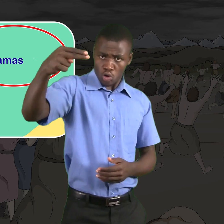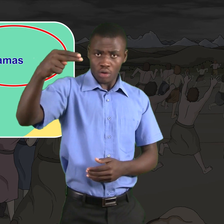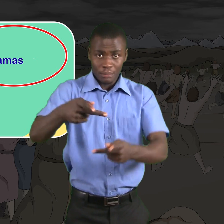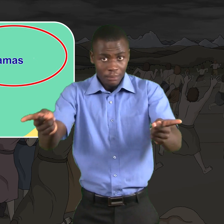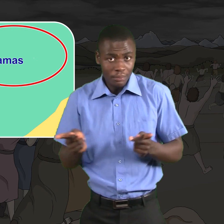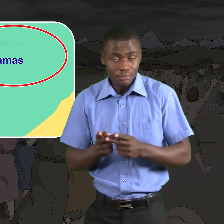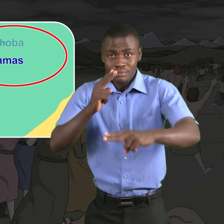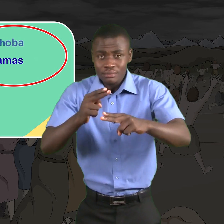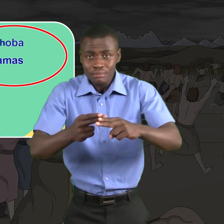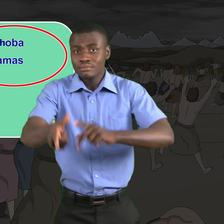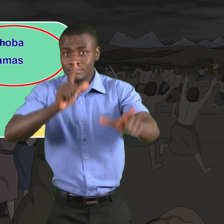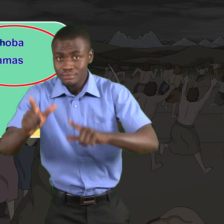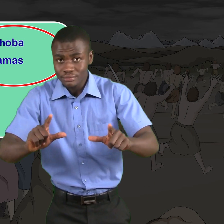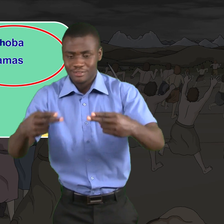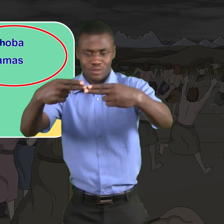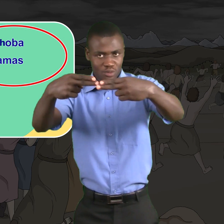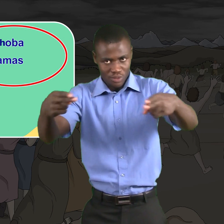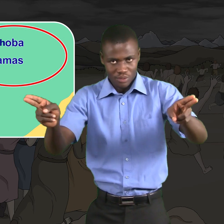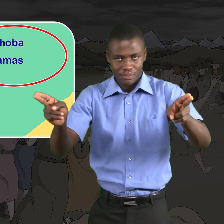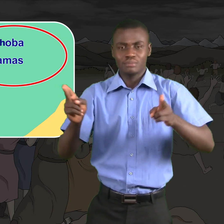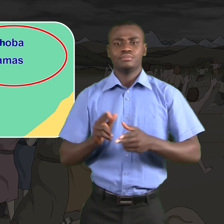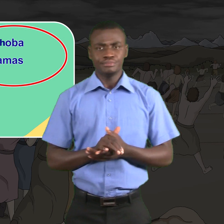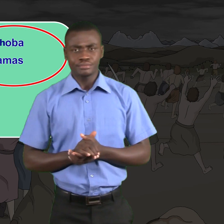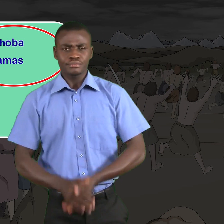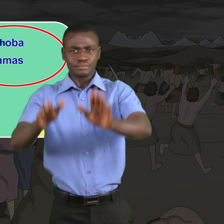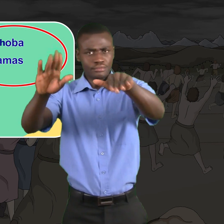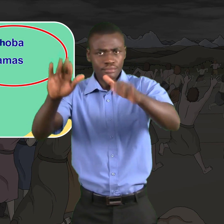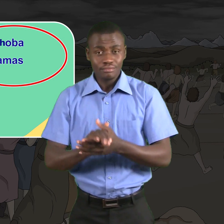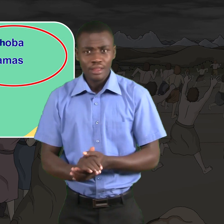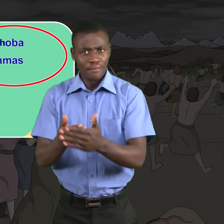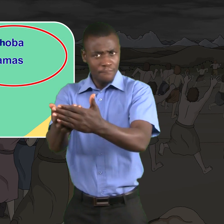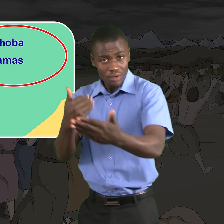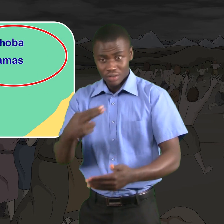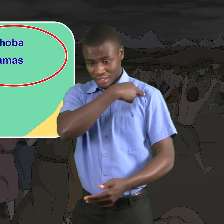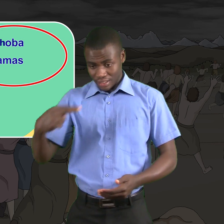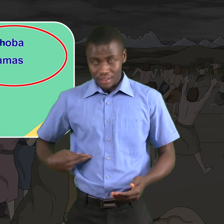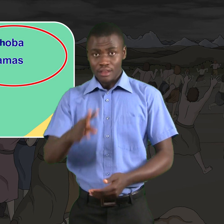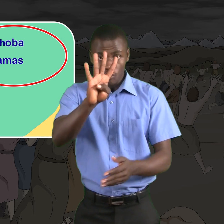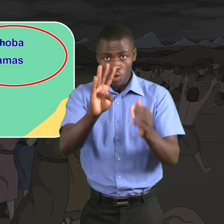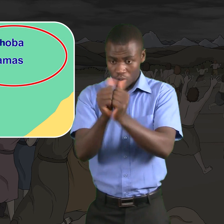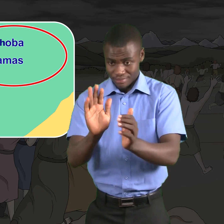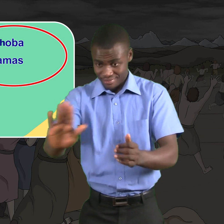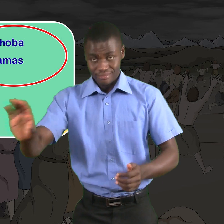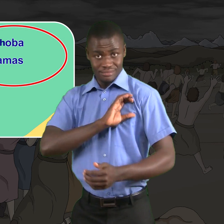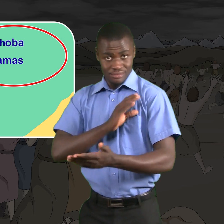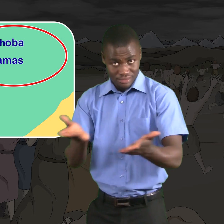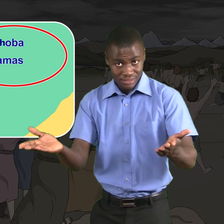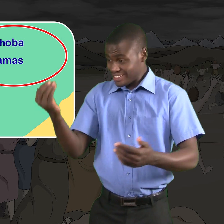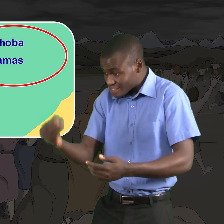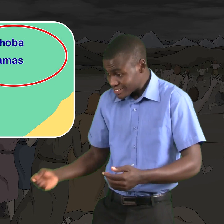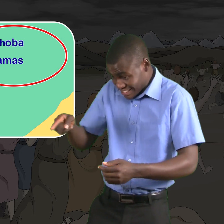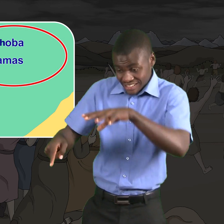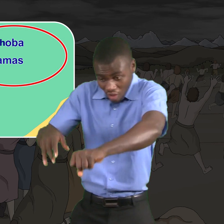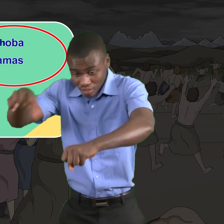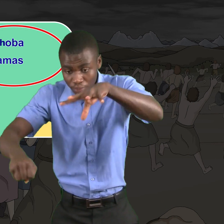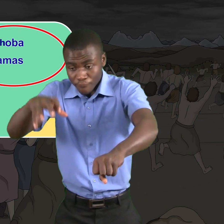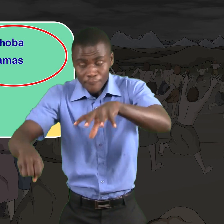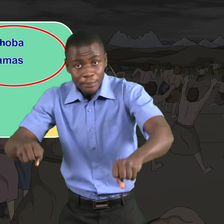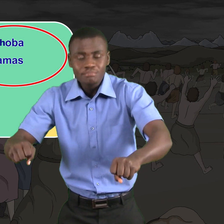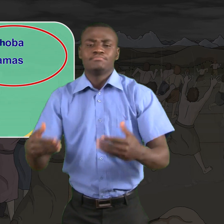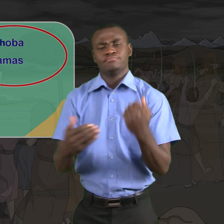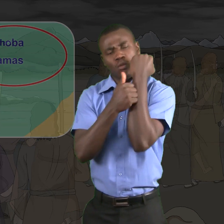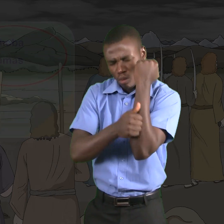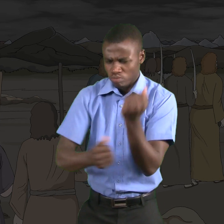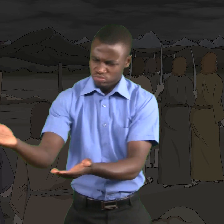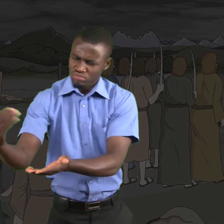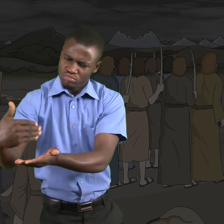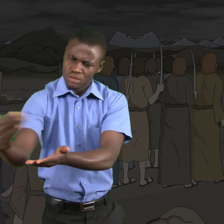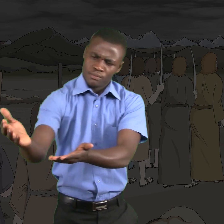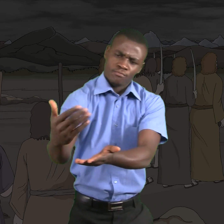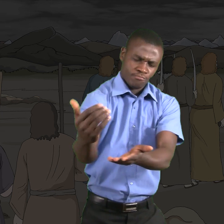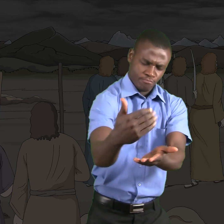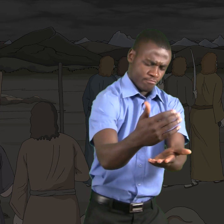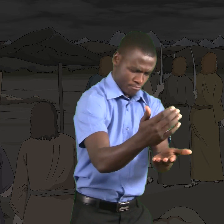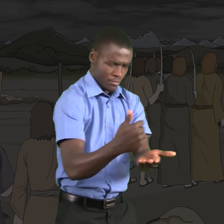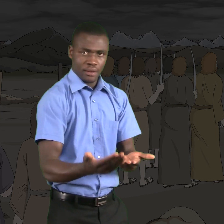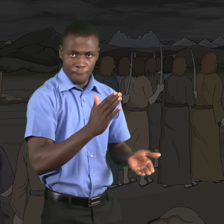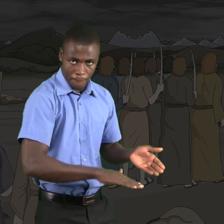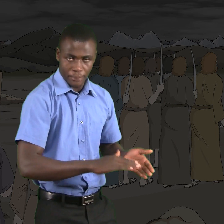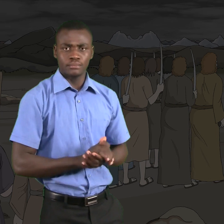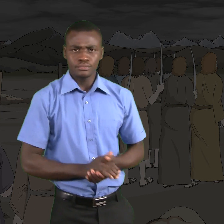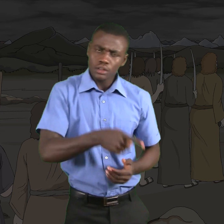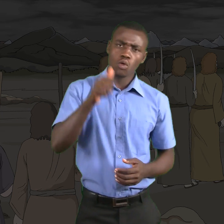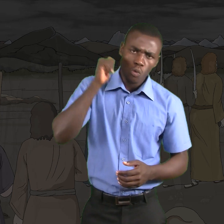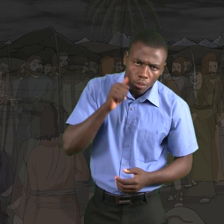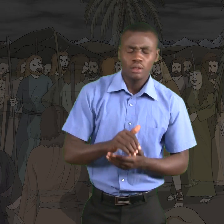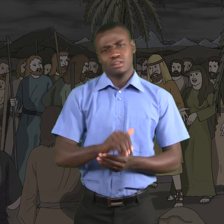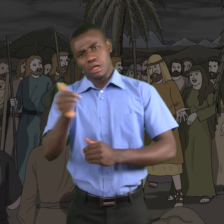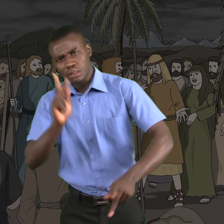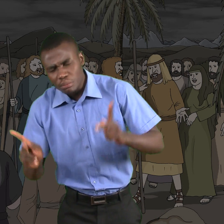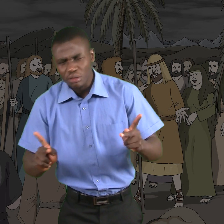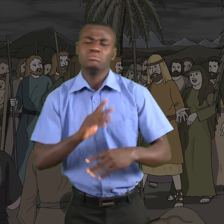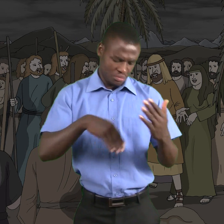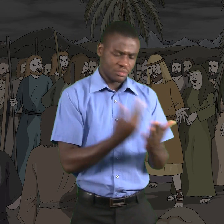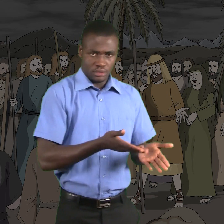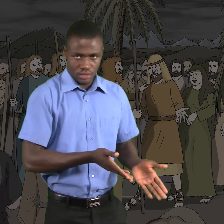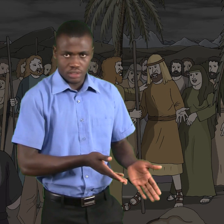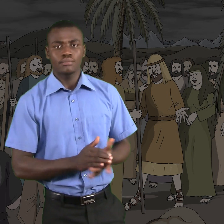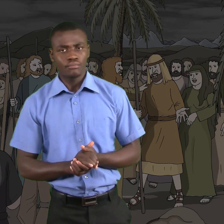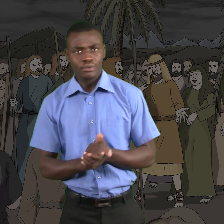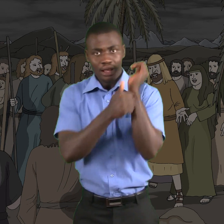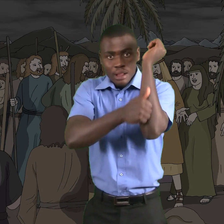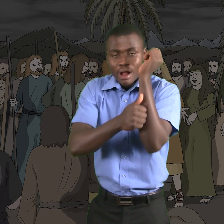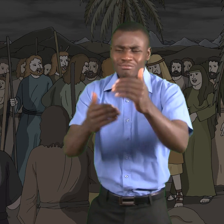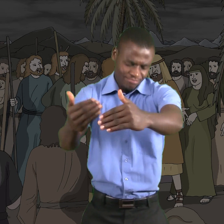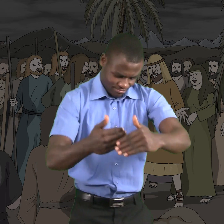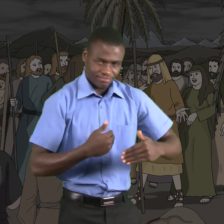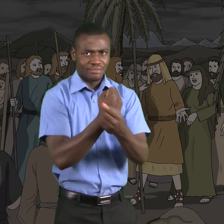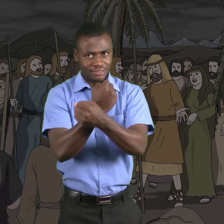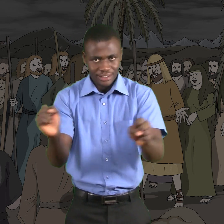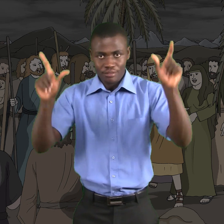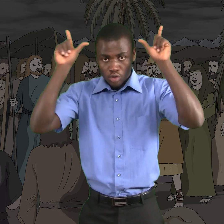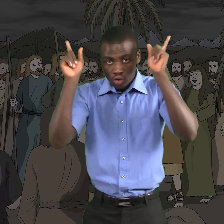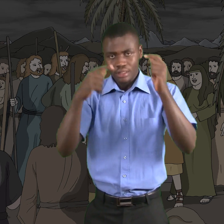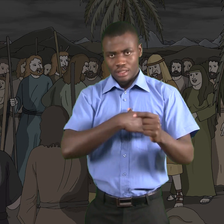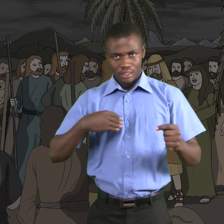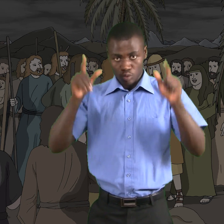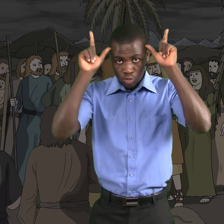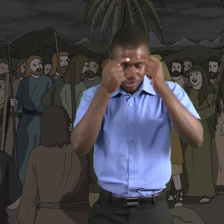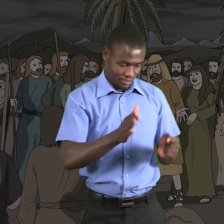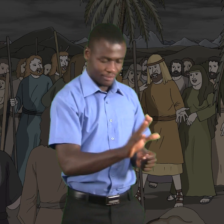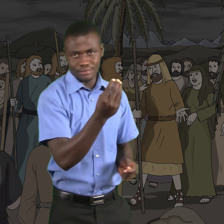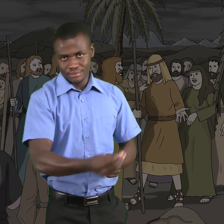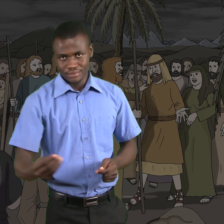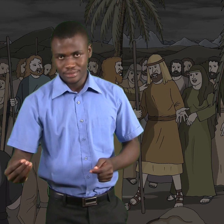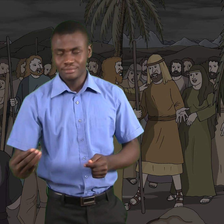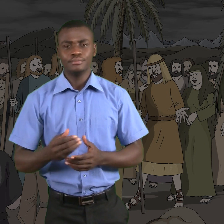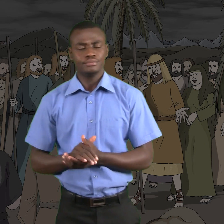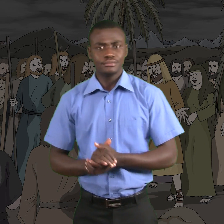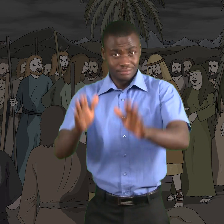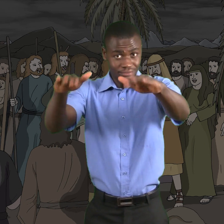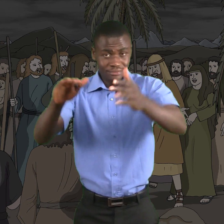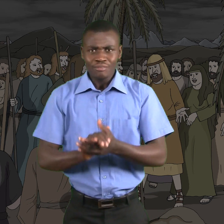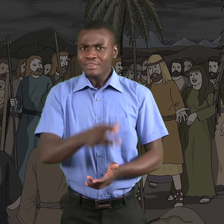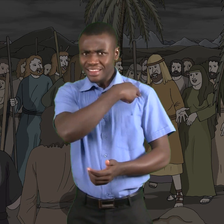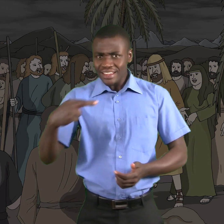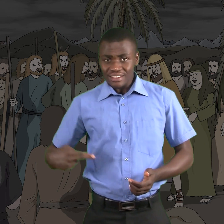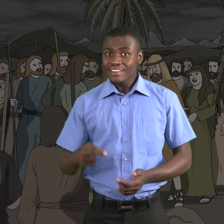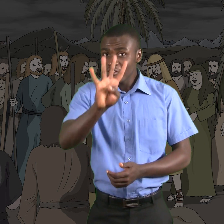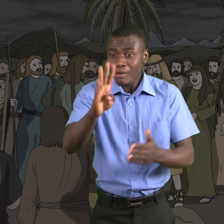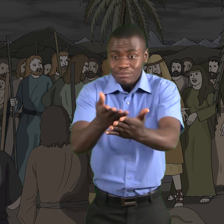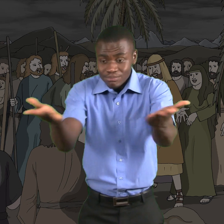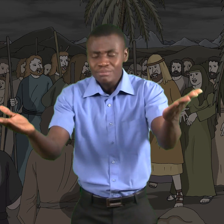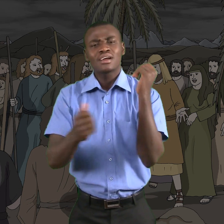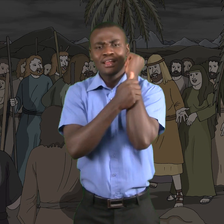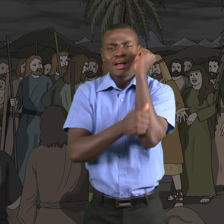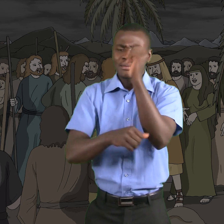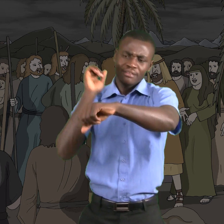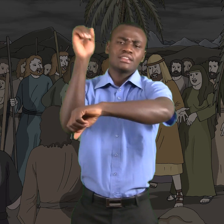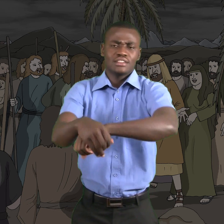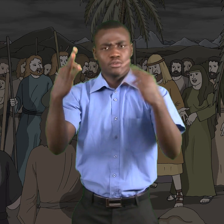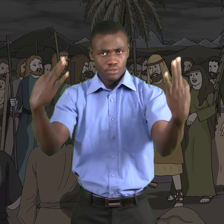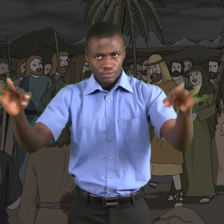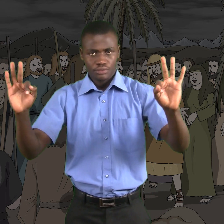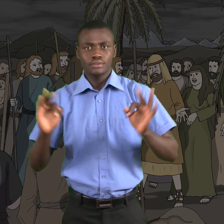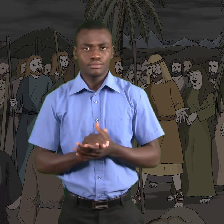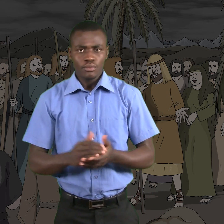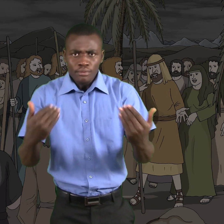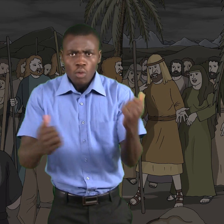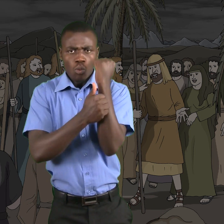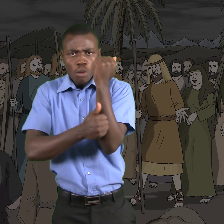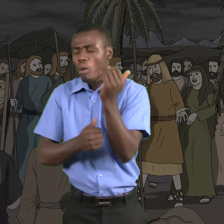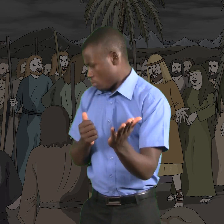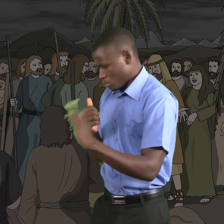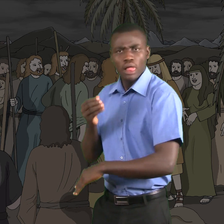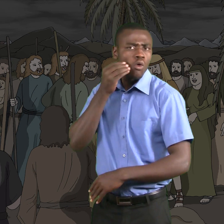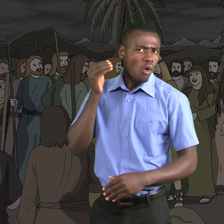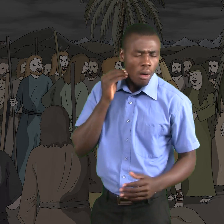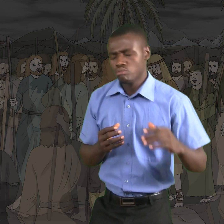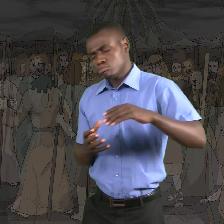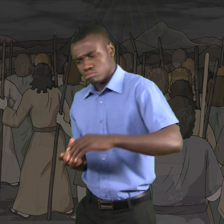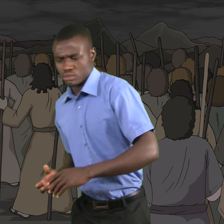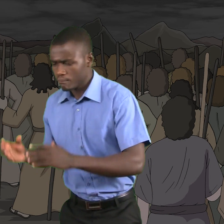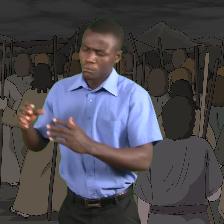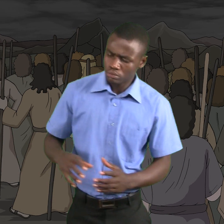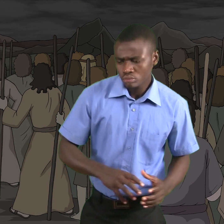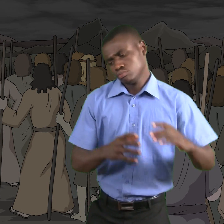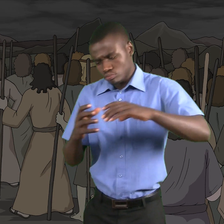He retrieved all the goods, as well as his relative Lot and his possessions, together with the women and the rest of the people.